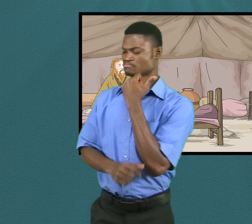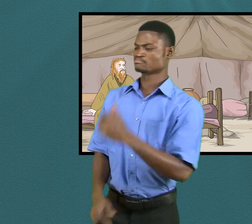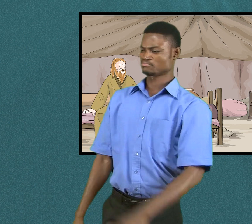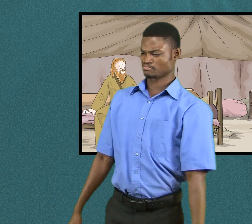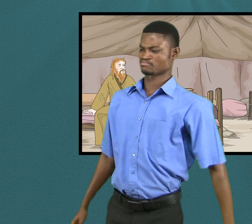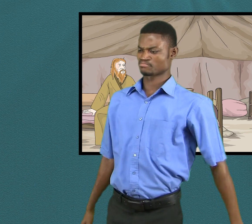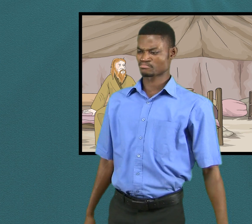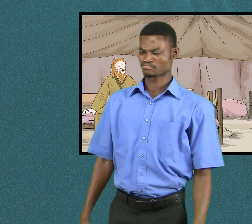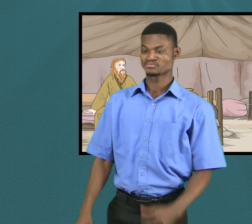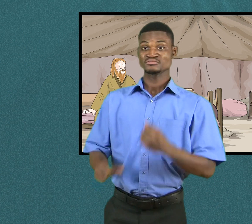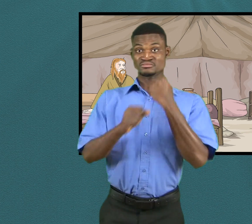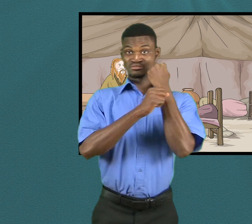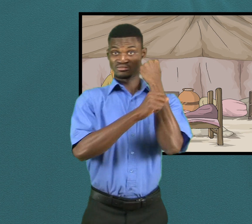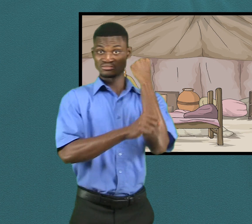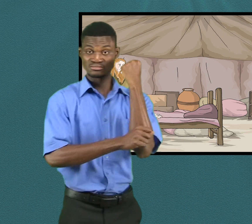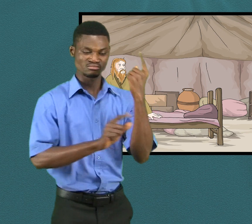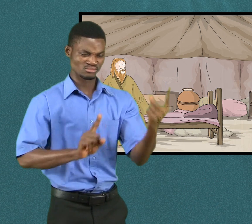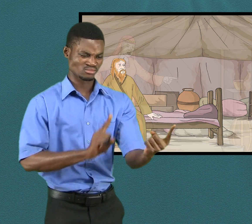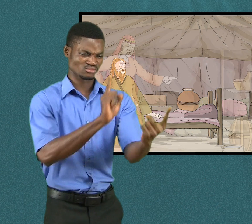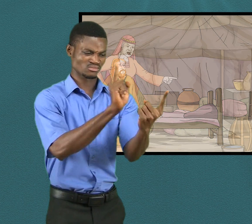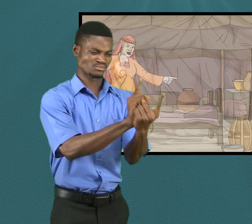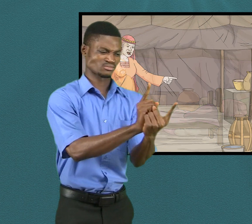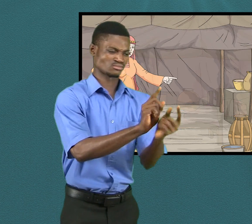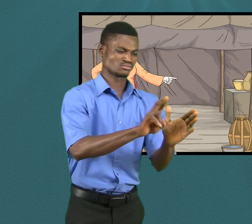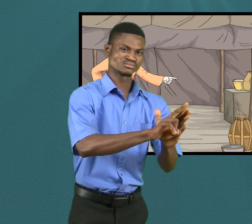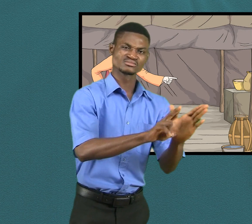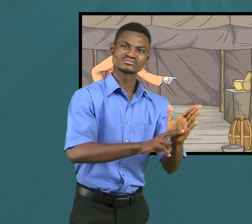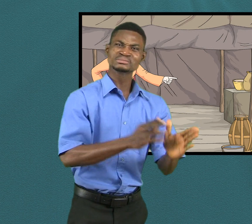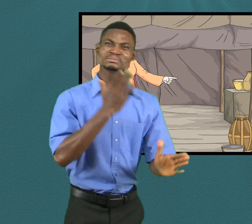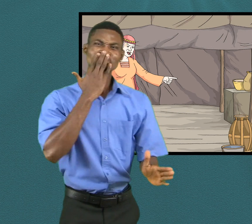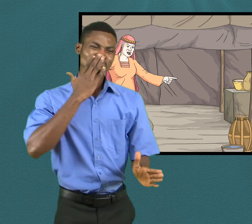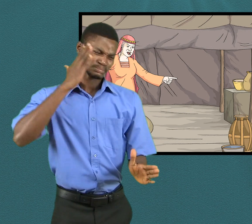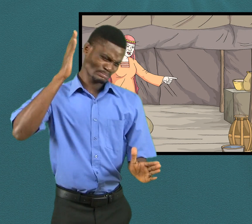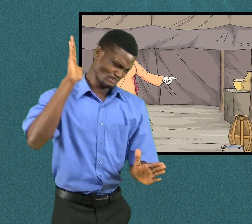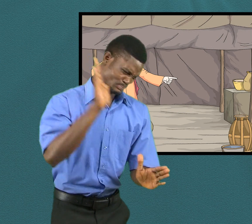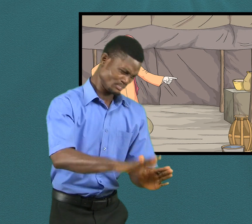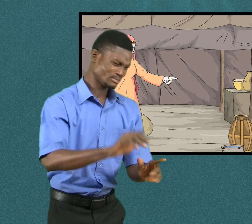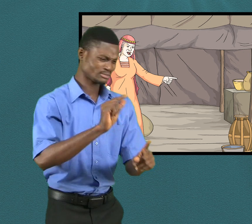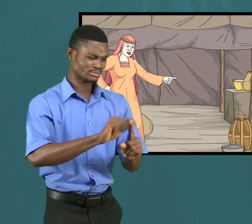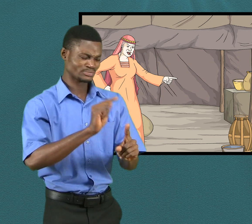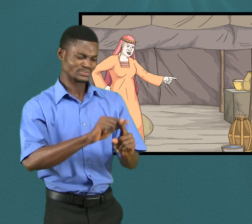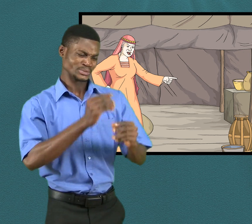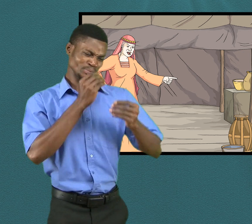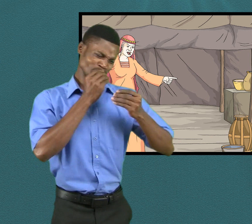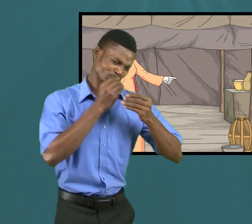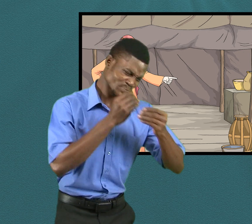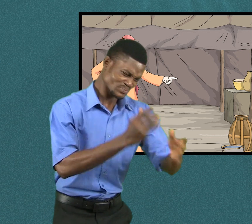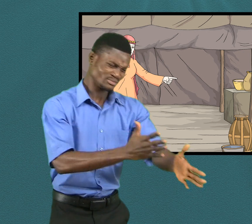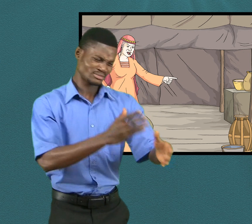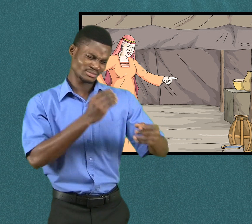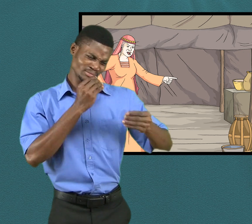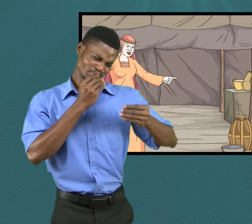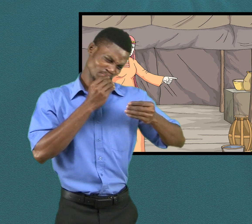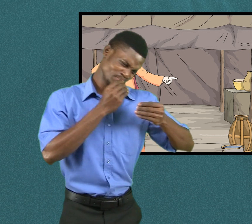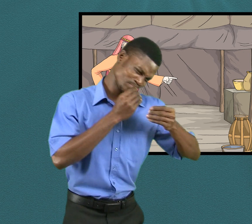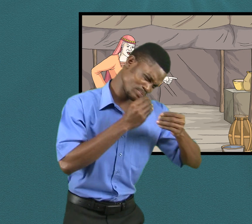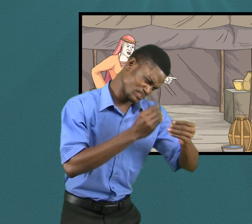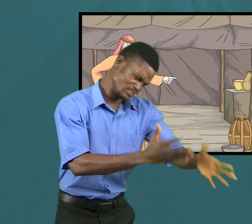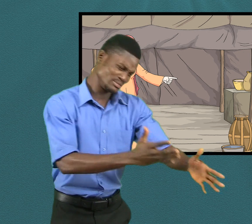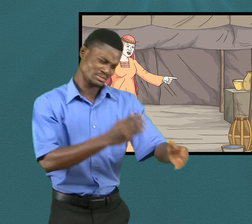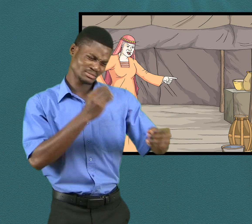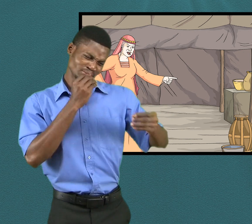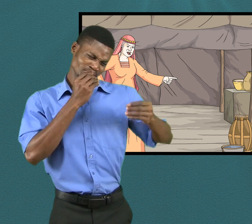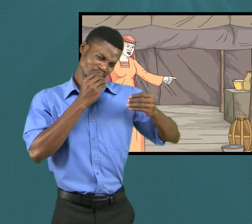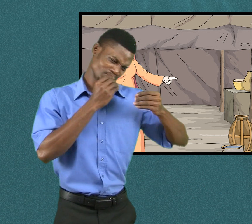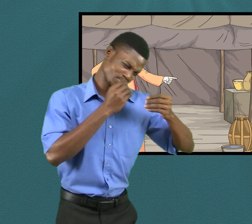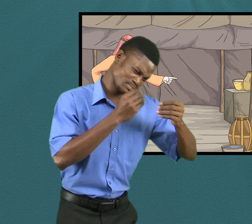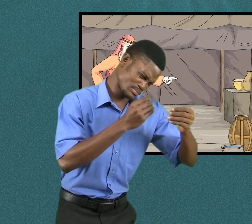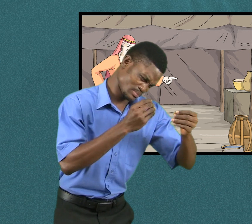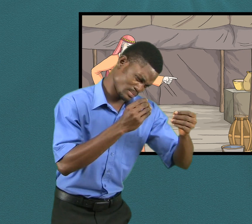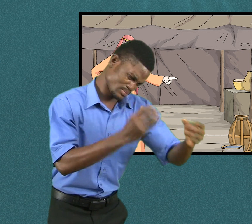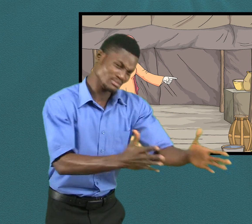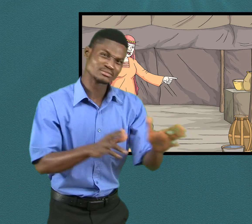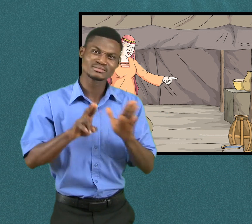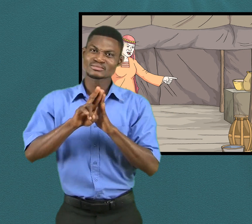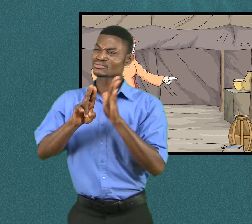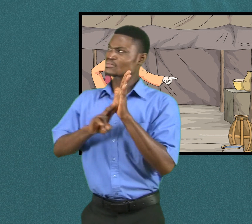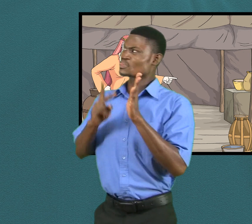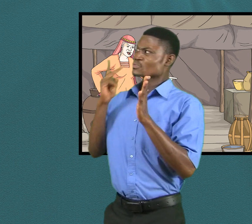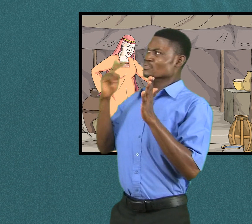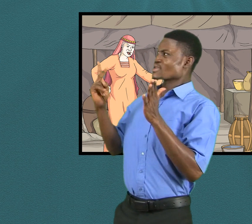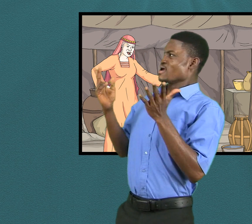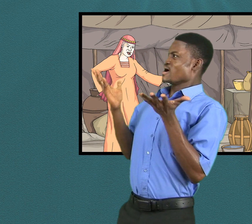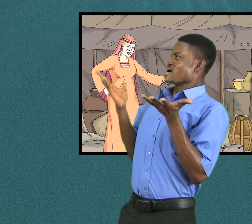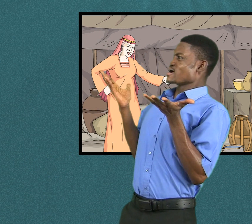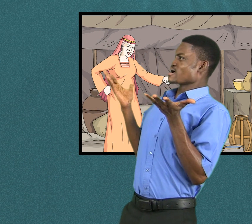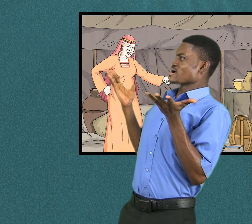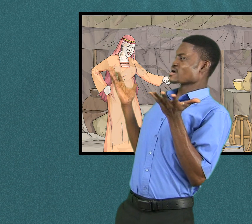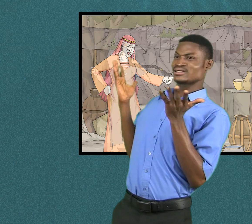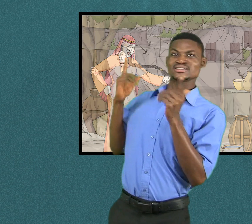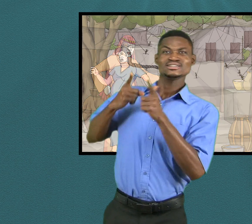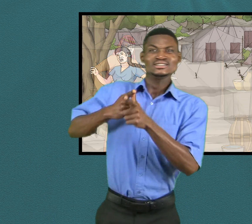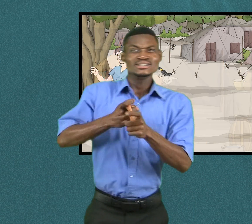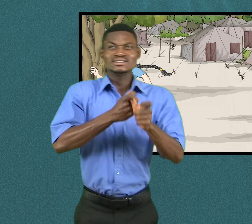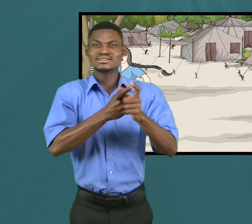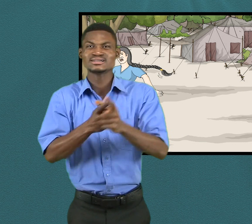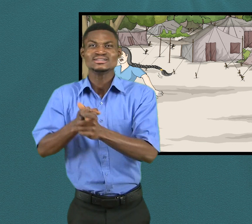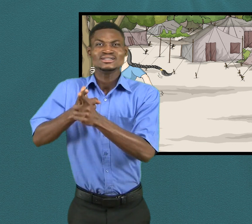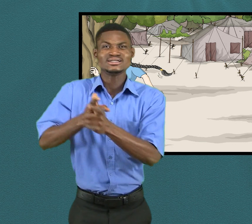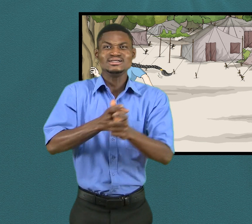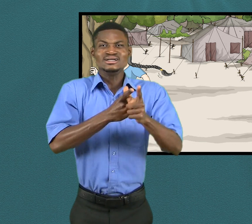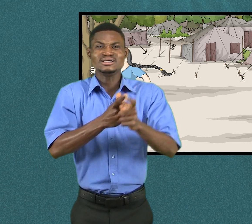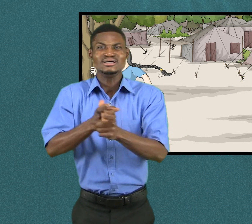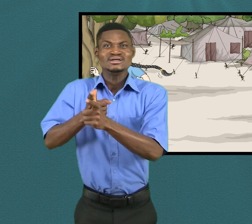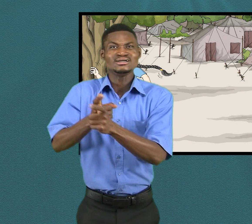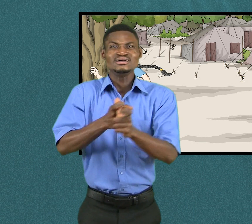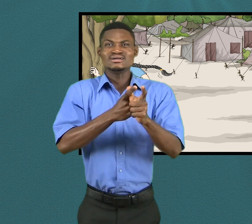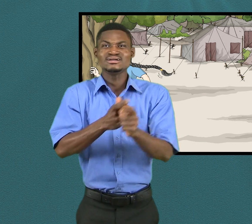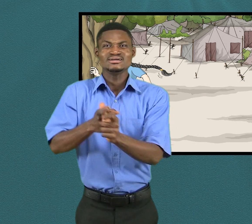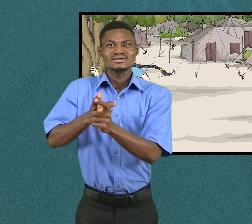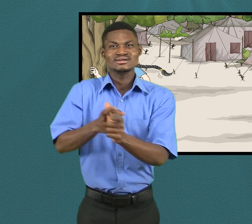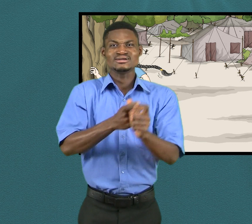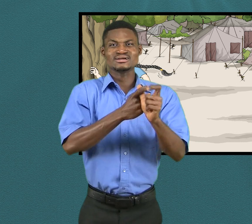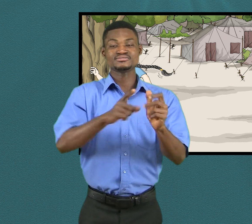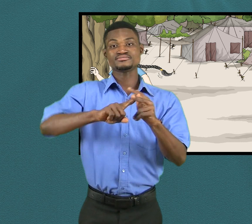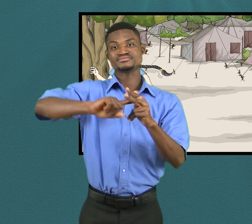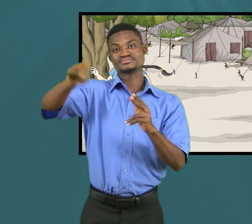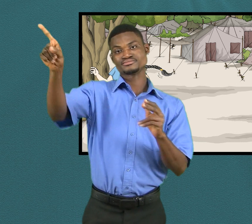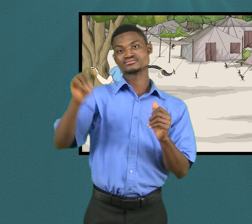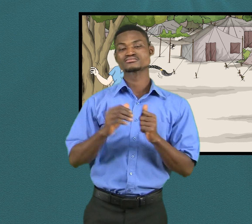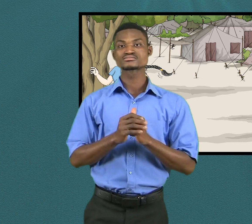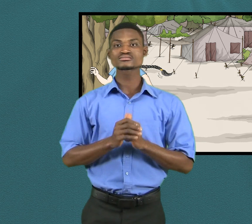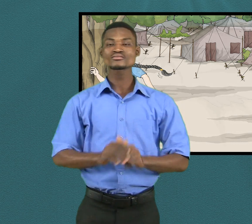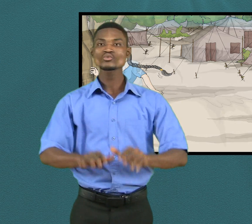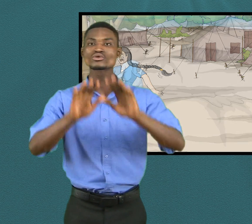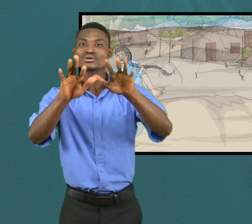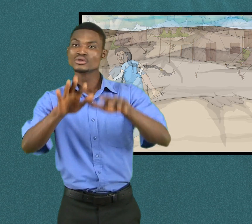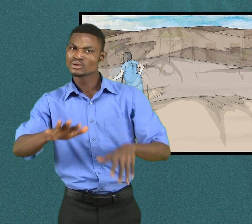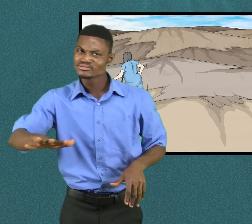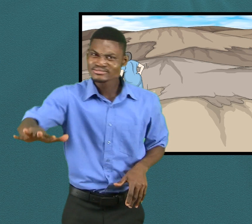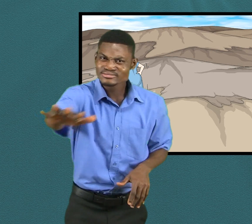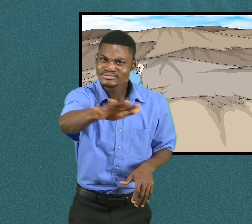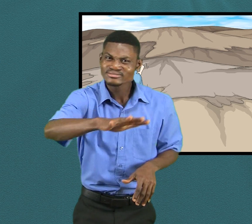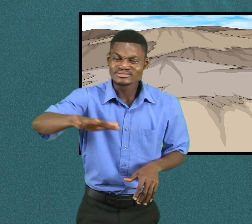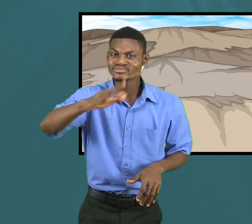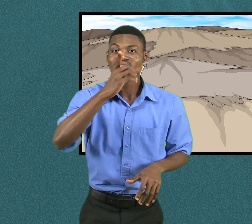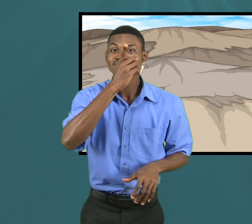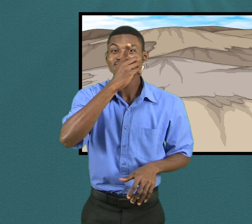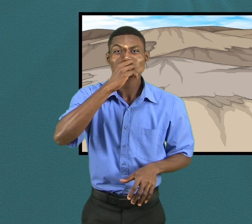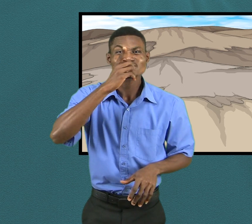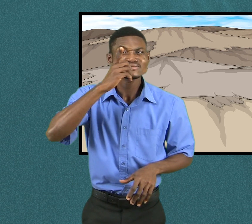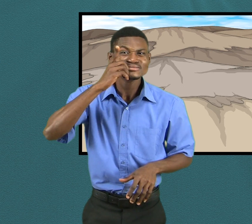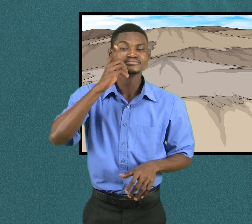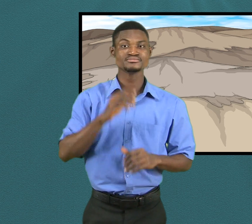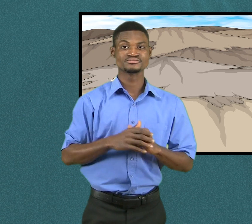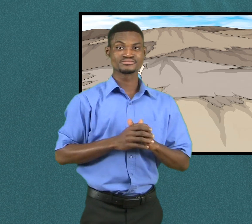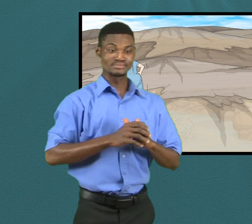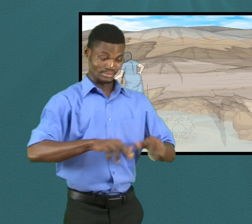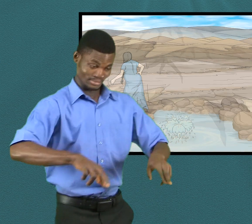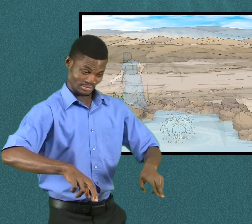Then Sarai treated Hagar so harshly that she fled from her.